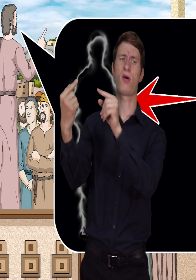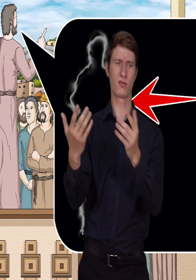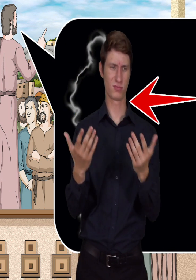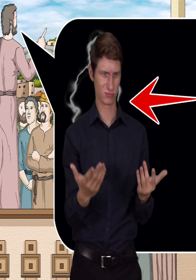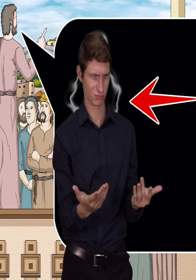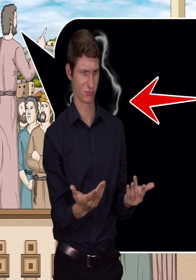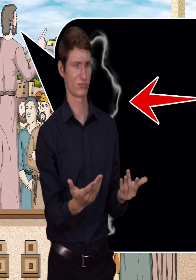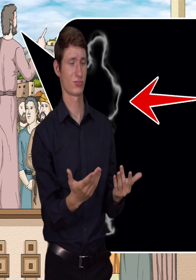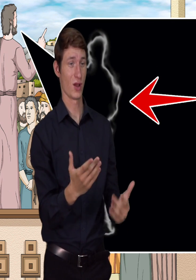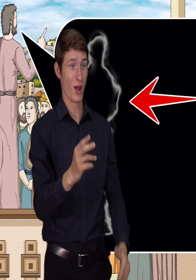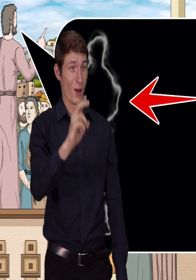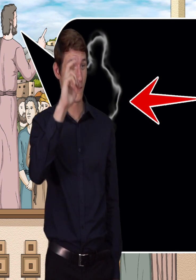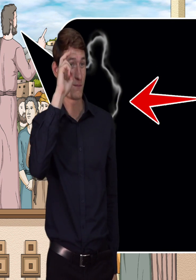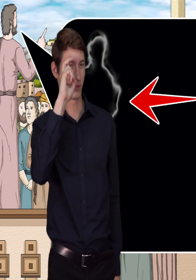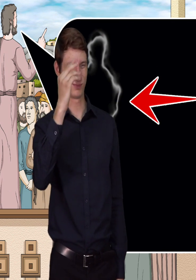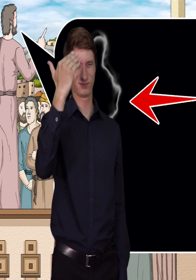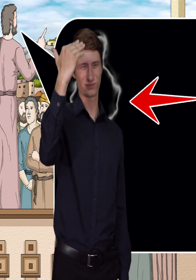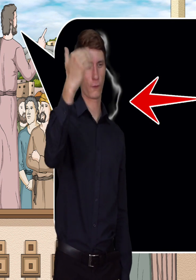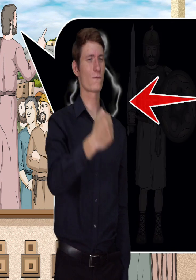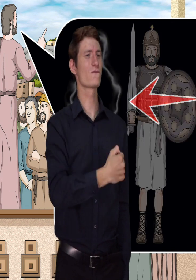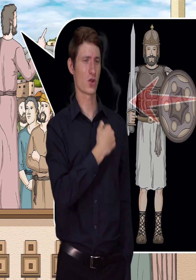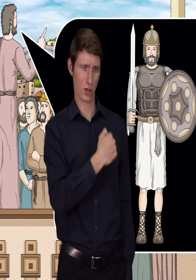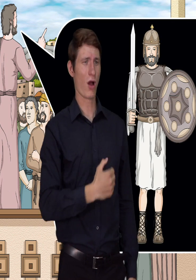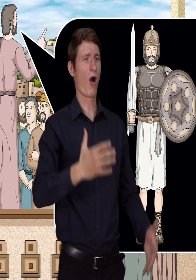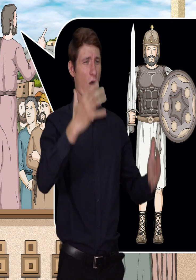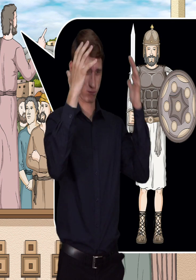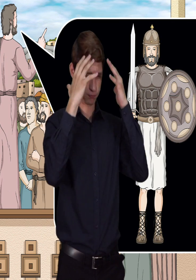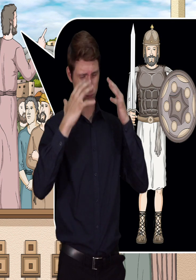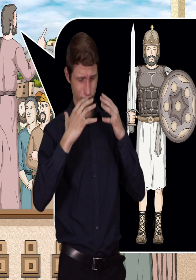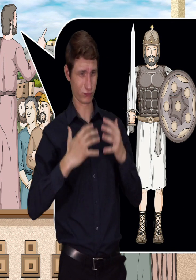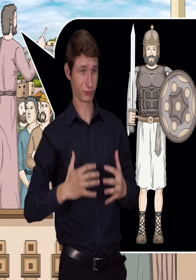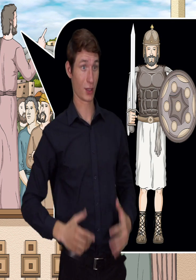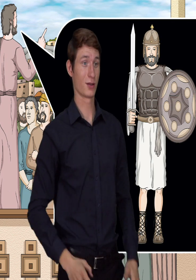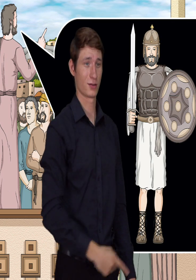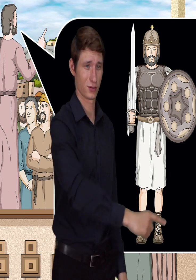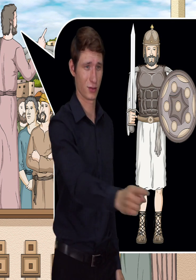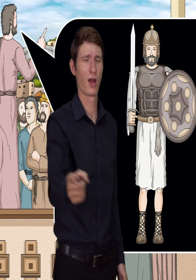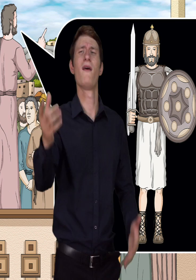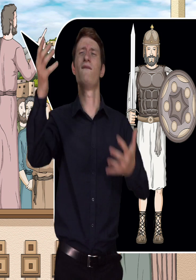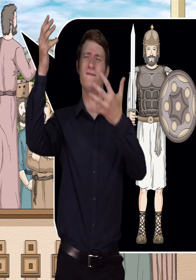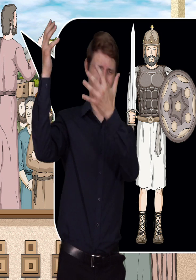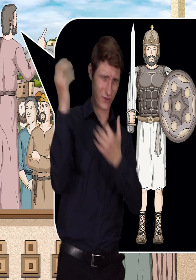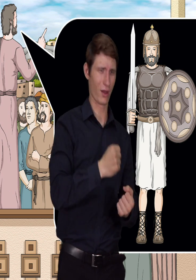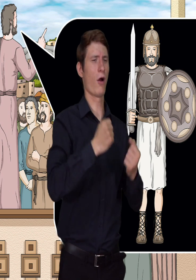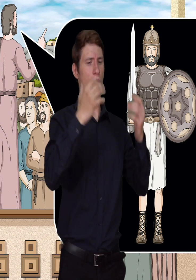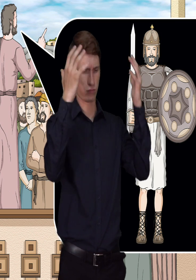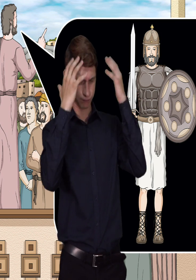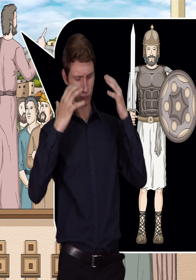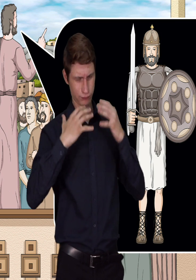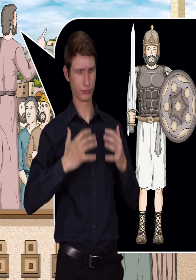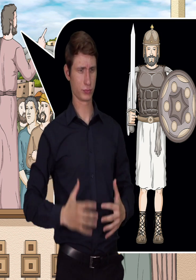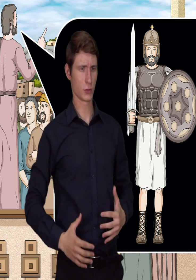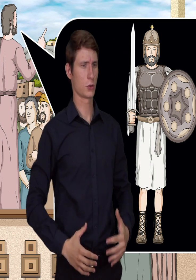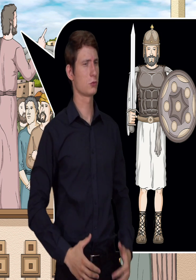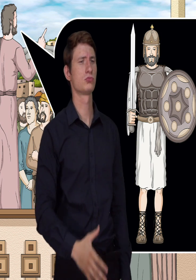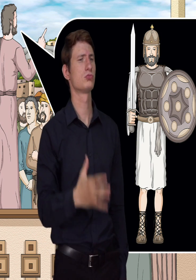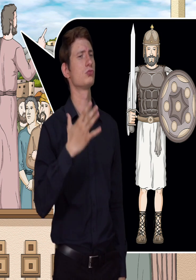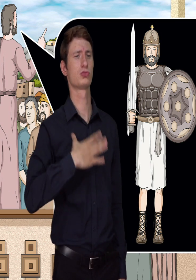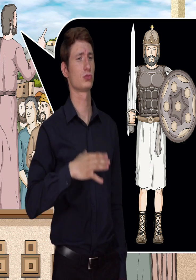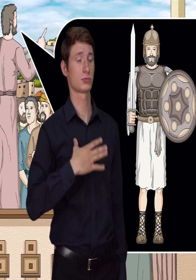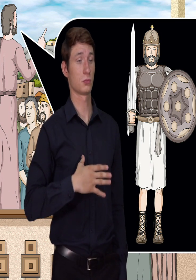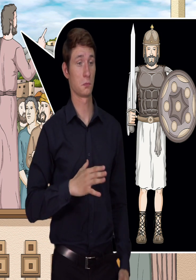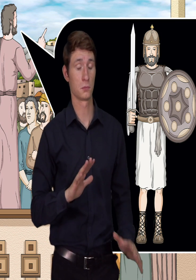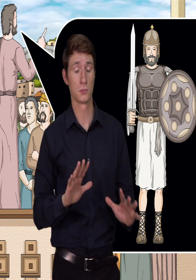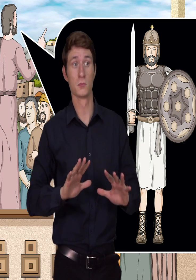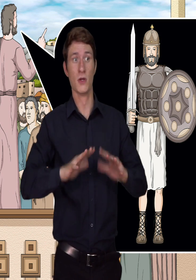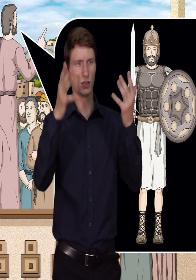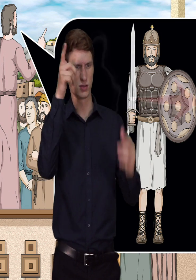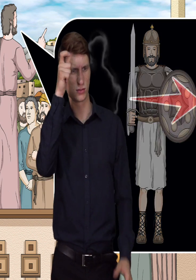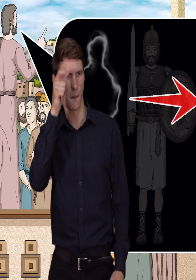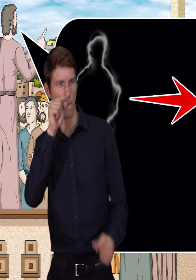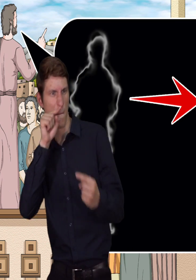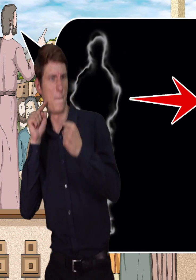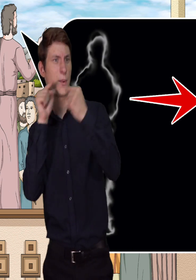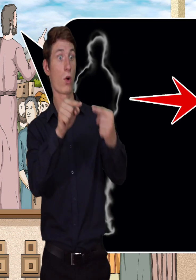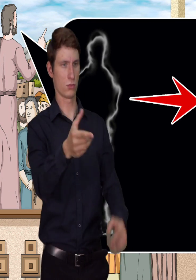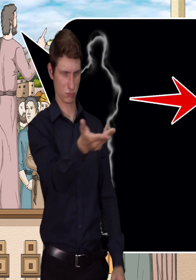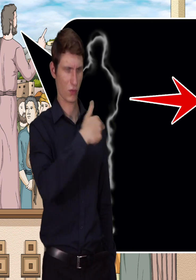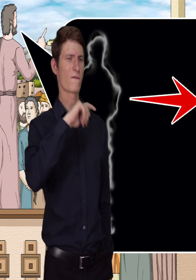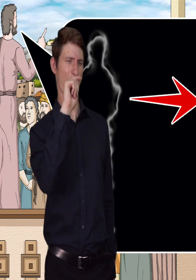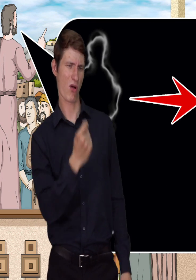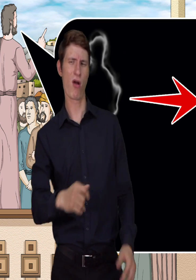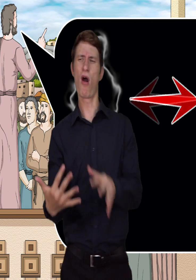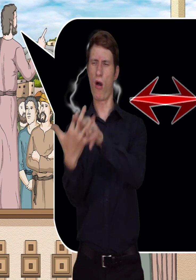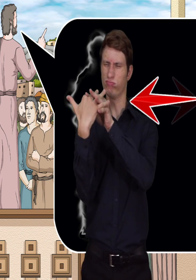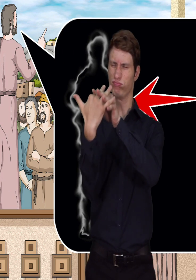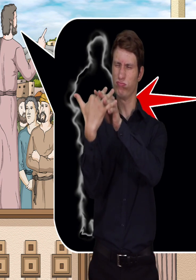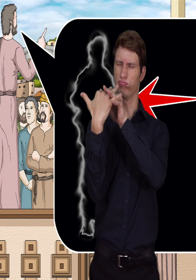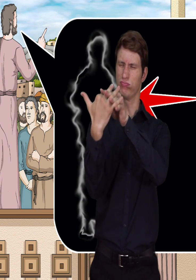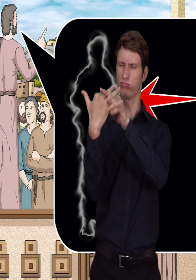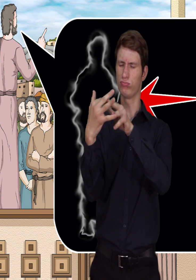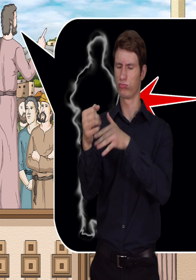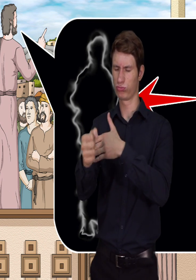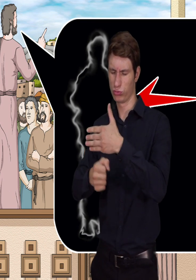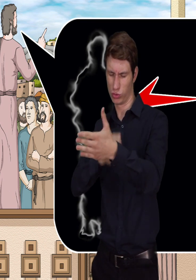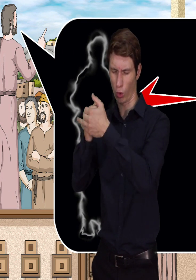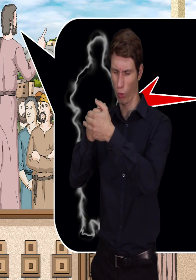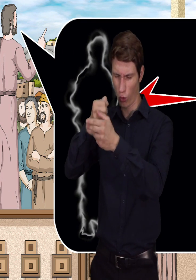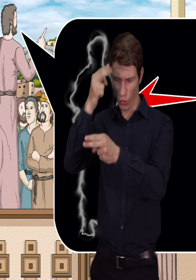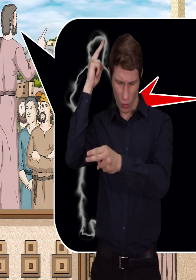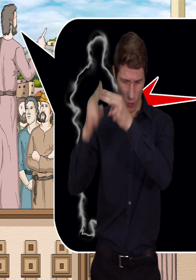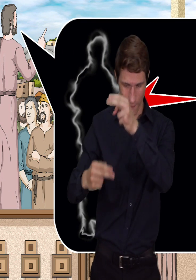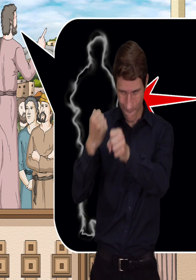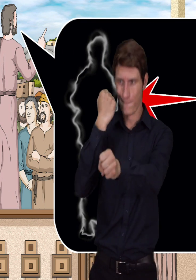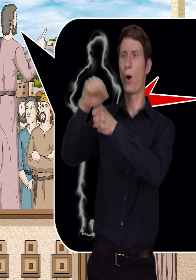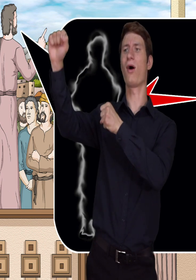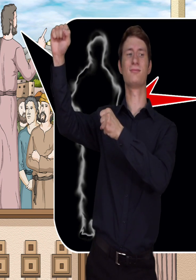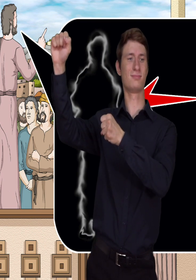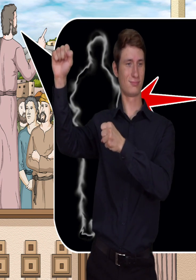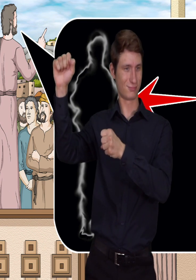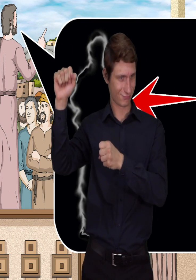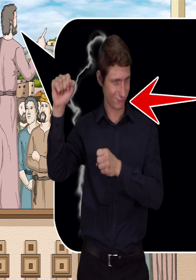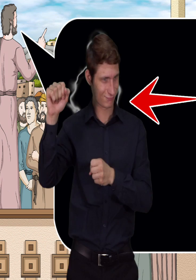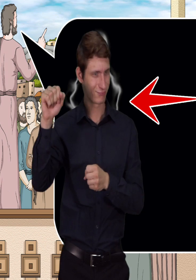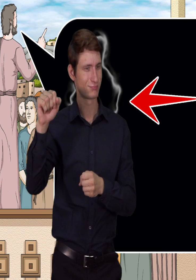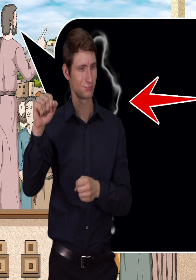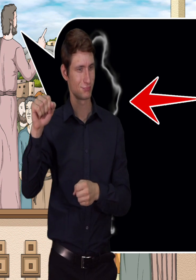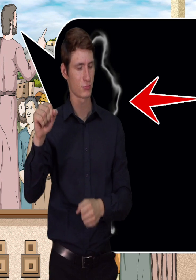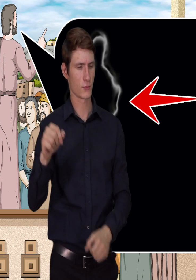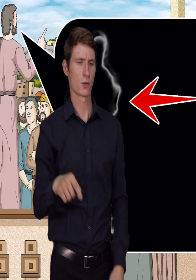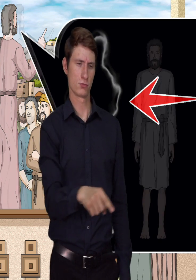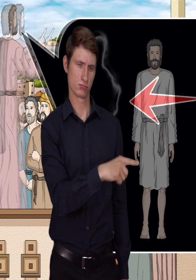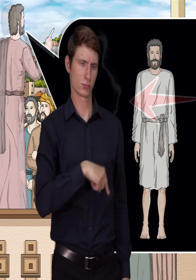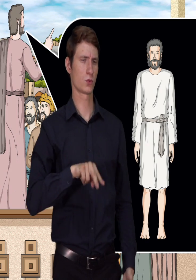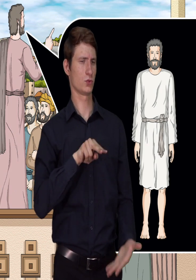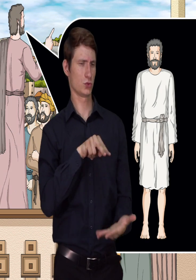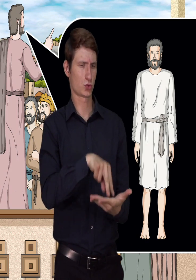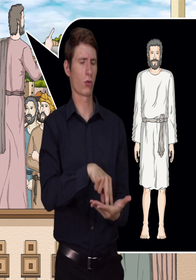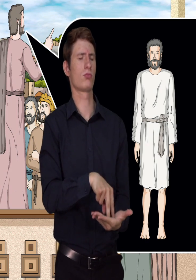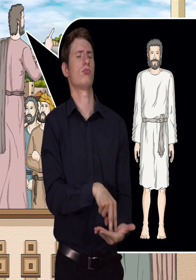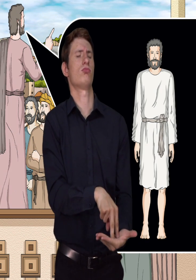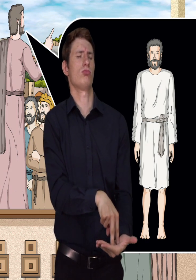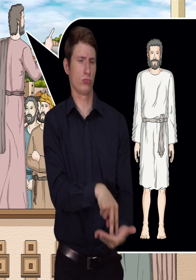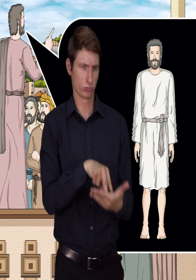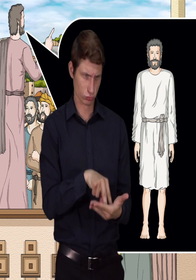Therefore take up the full armor of God, so that when the day of evil comes, you will be able to stand your ground, and having done everything, to stand.